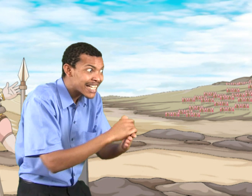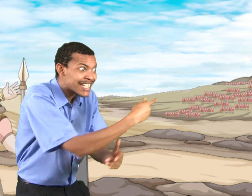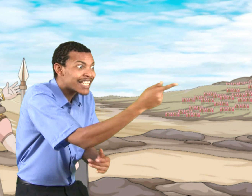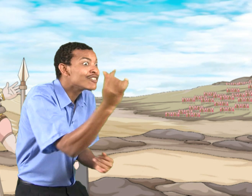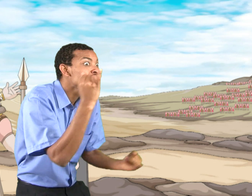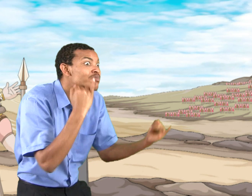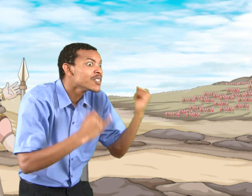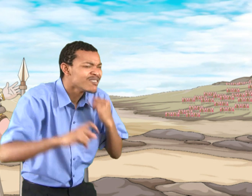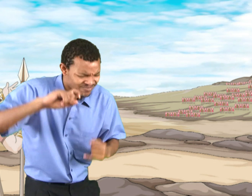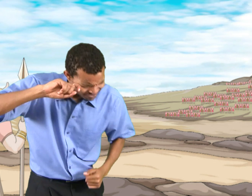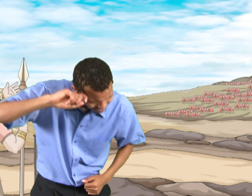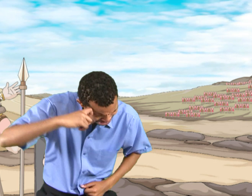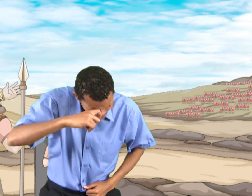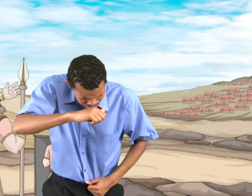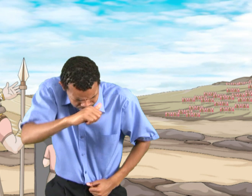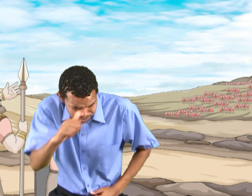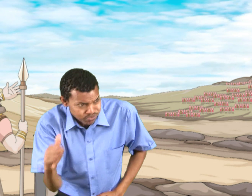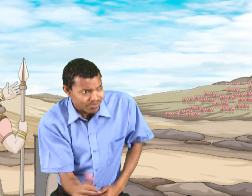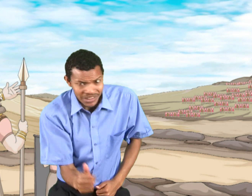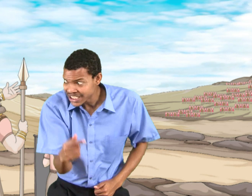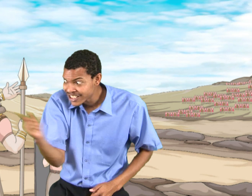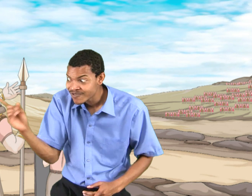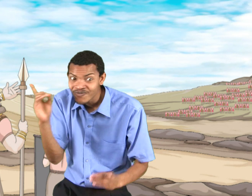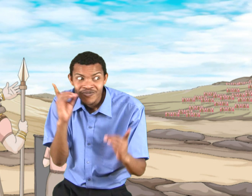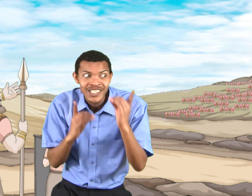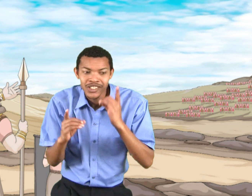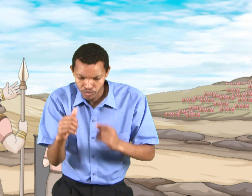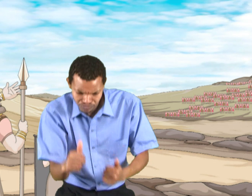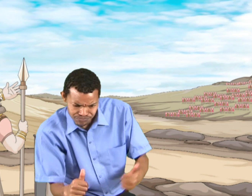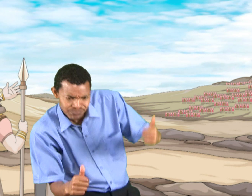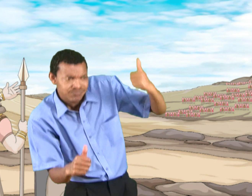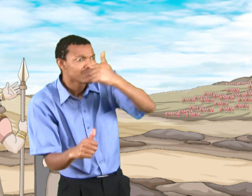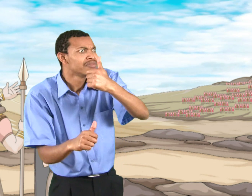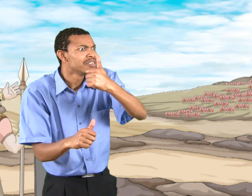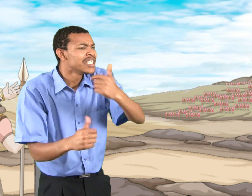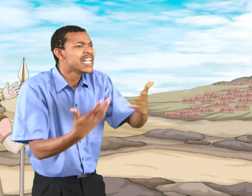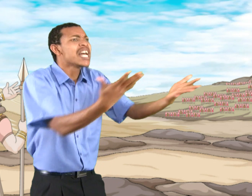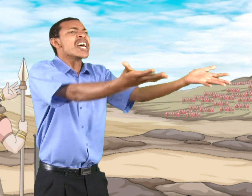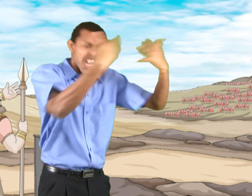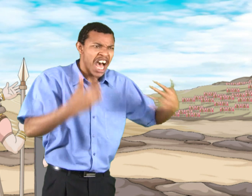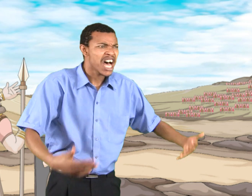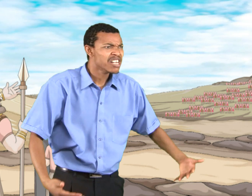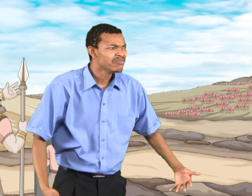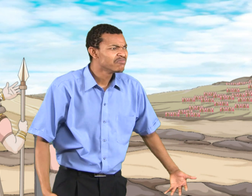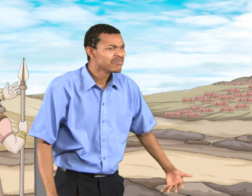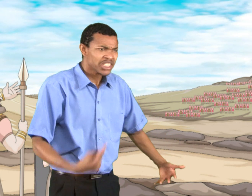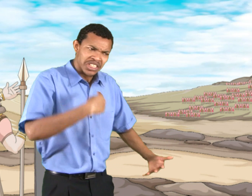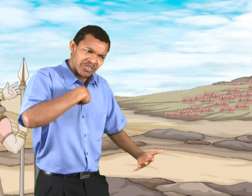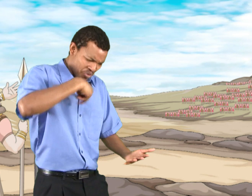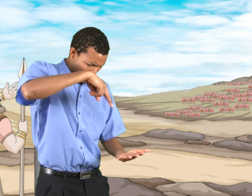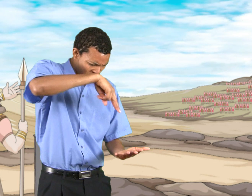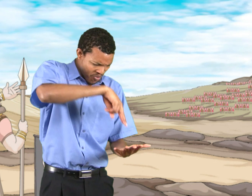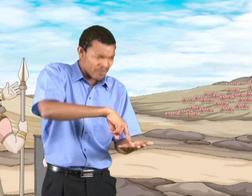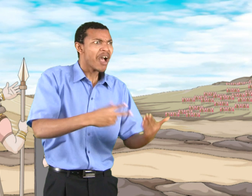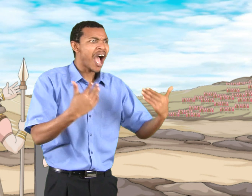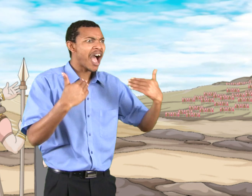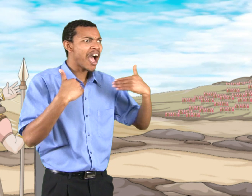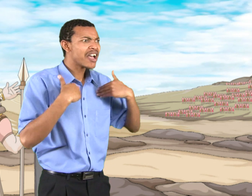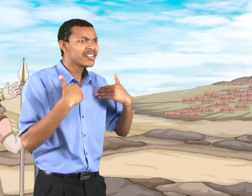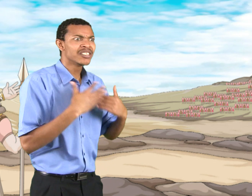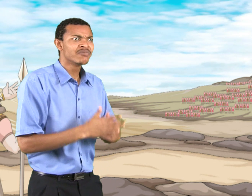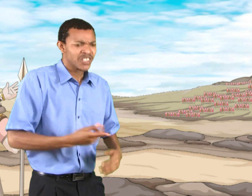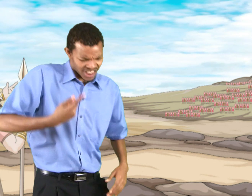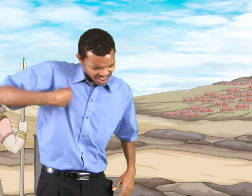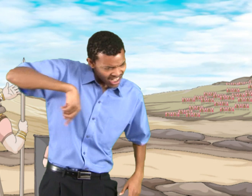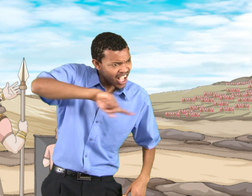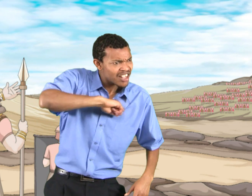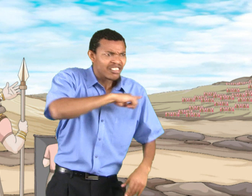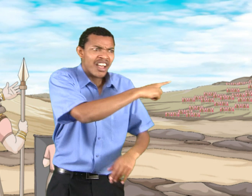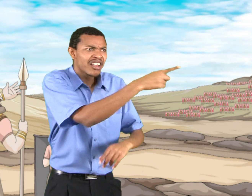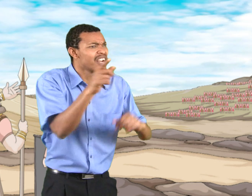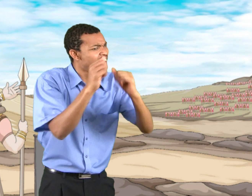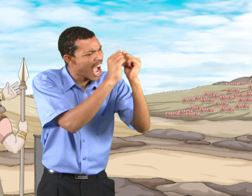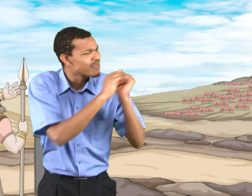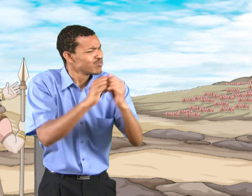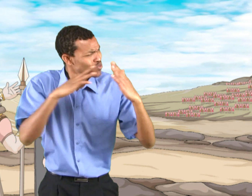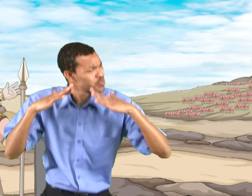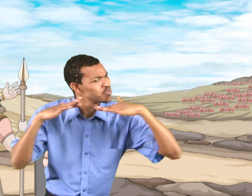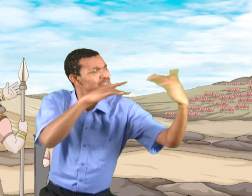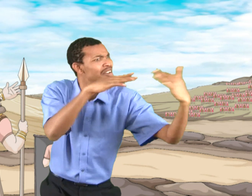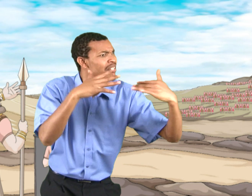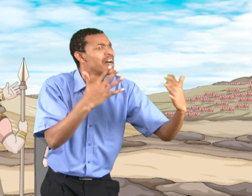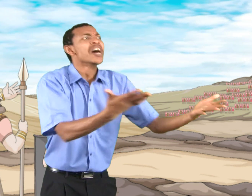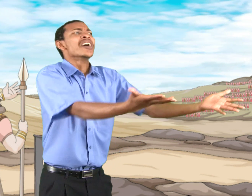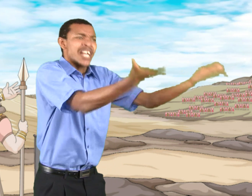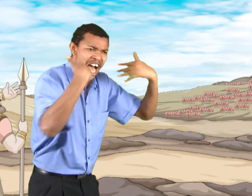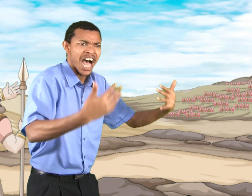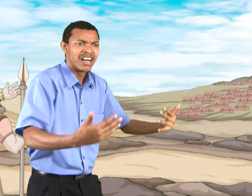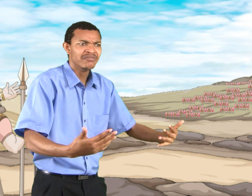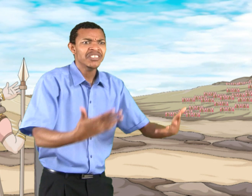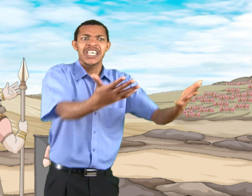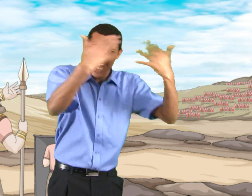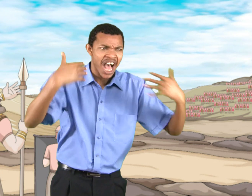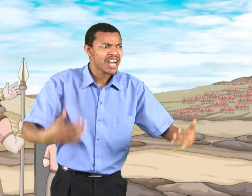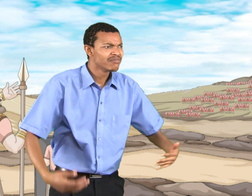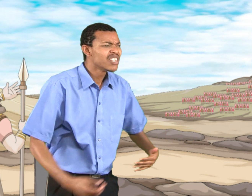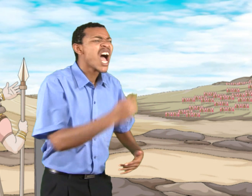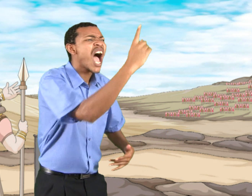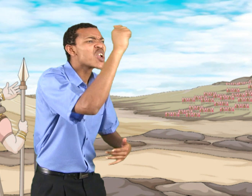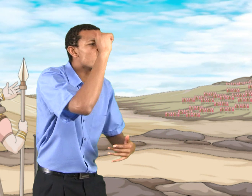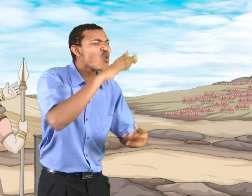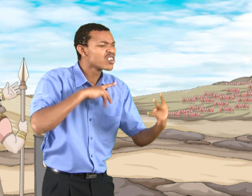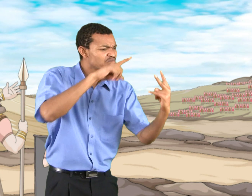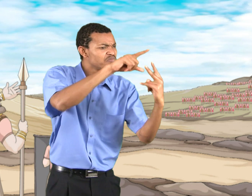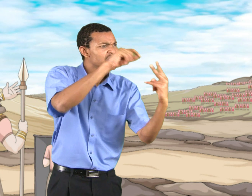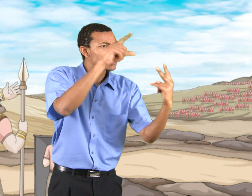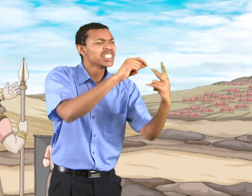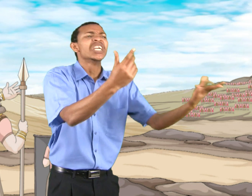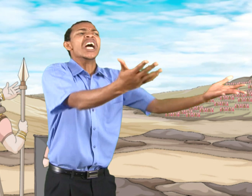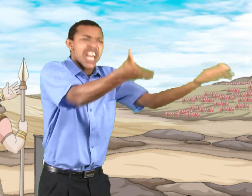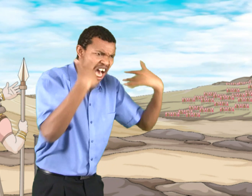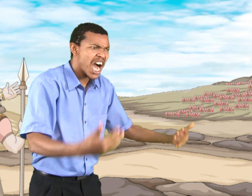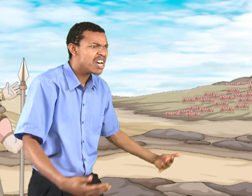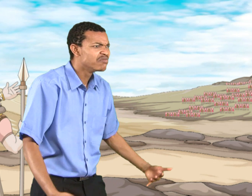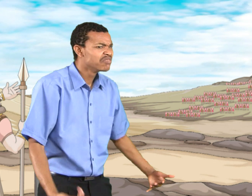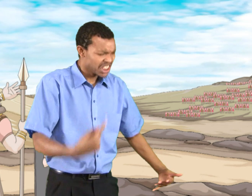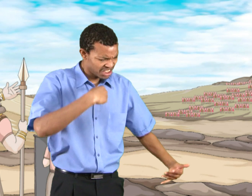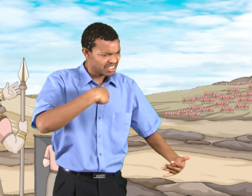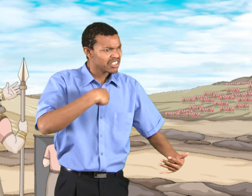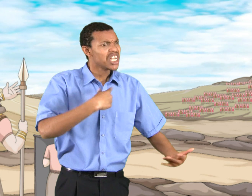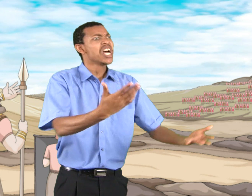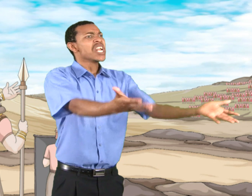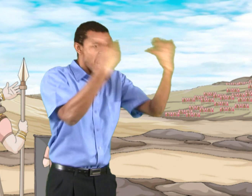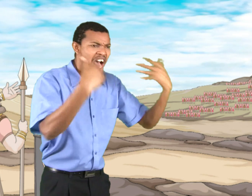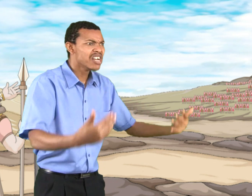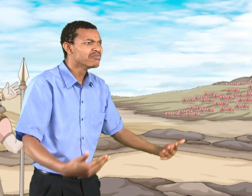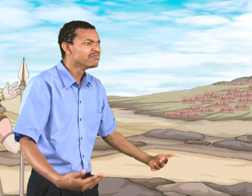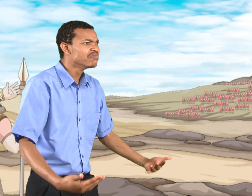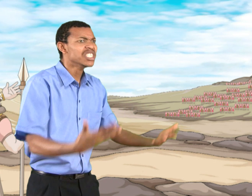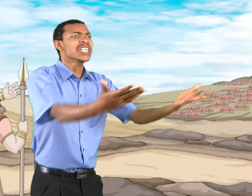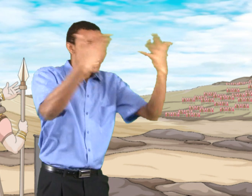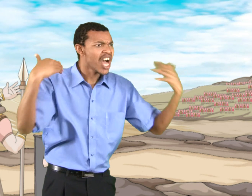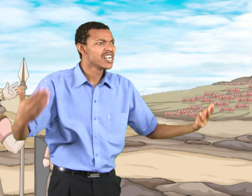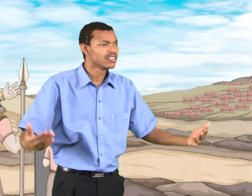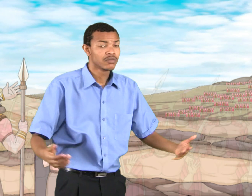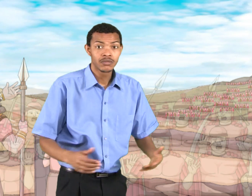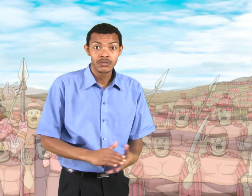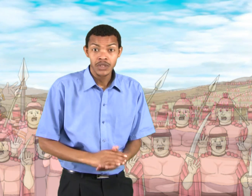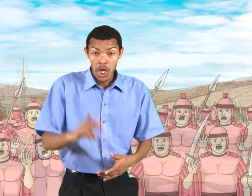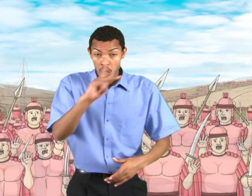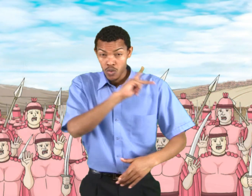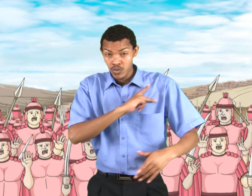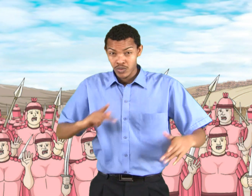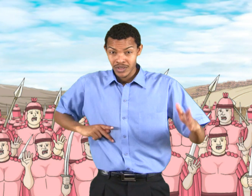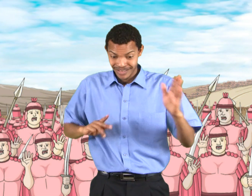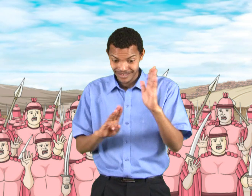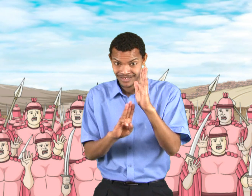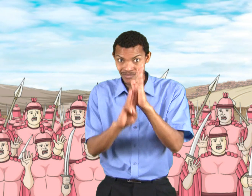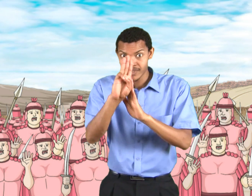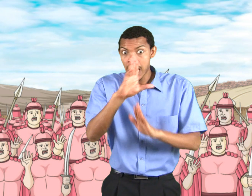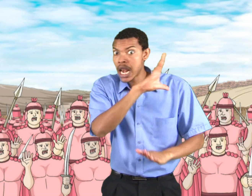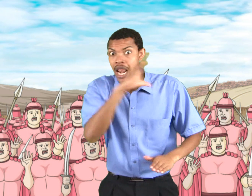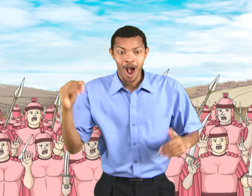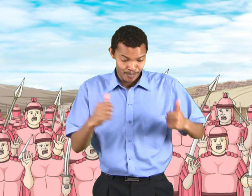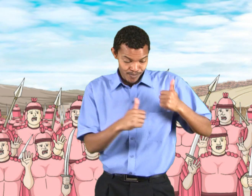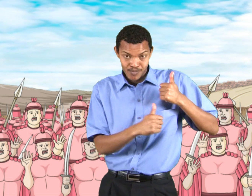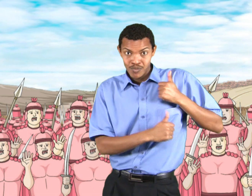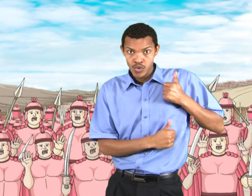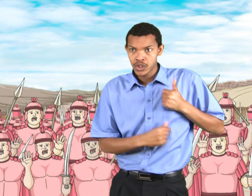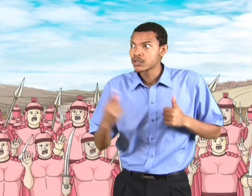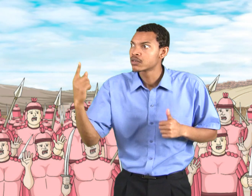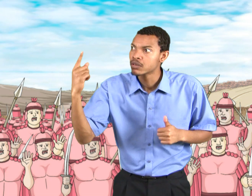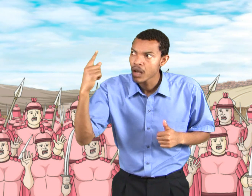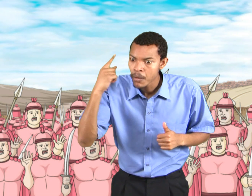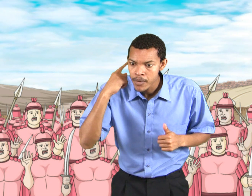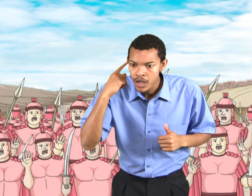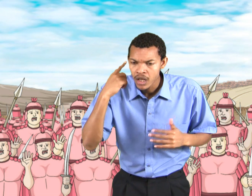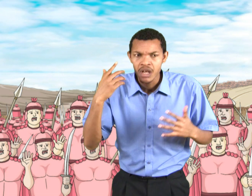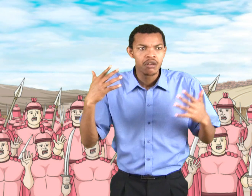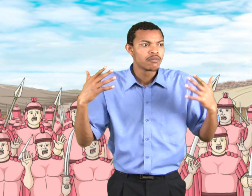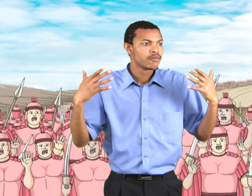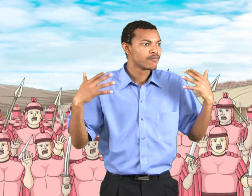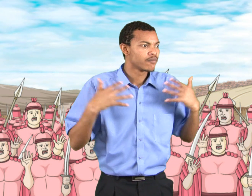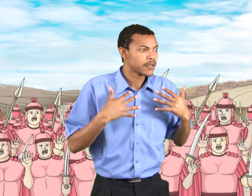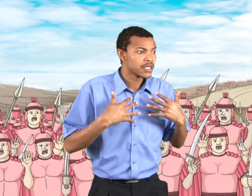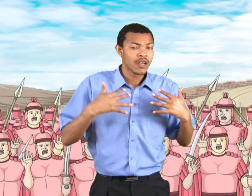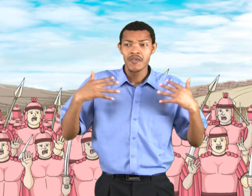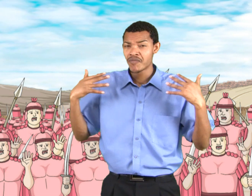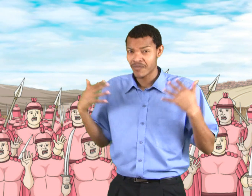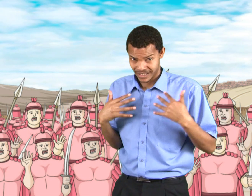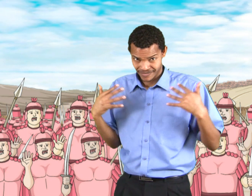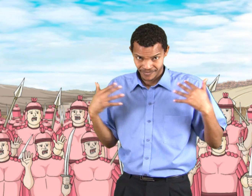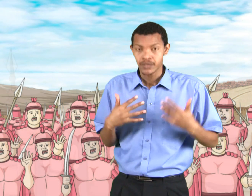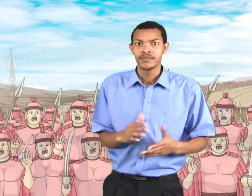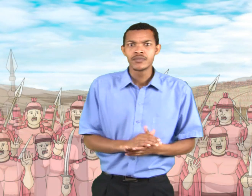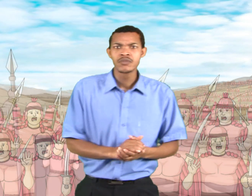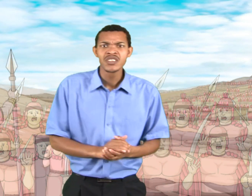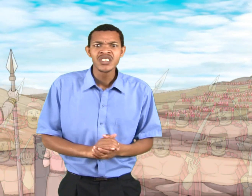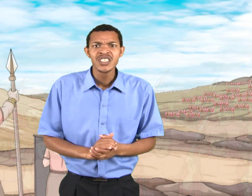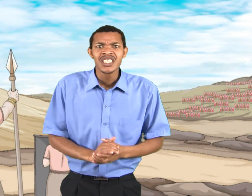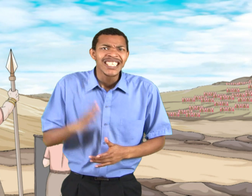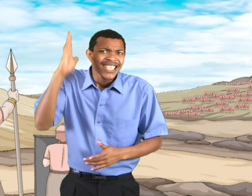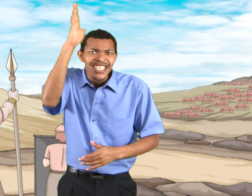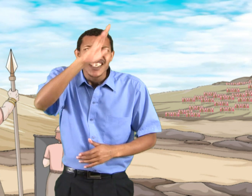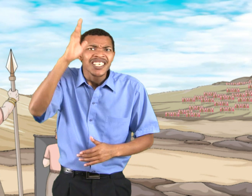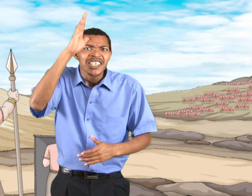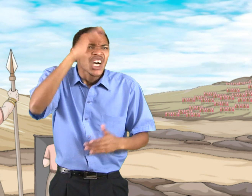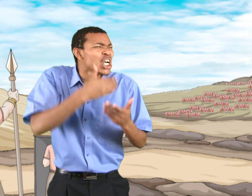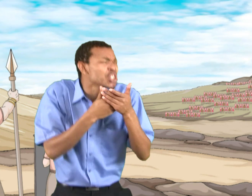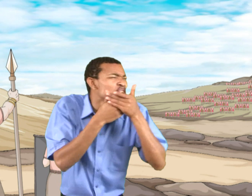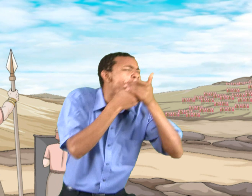But if I prevail against him and kill him, then you shall be our servants and labor for us.” Then the Philistine said, “I defy the ranks of Israel this day!